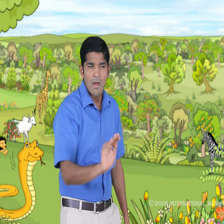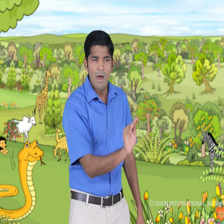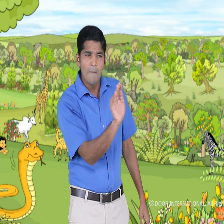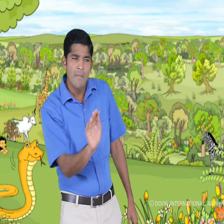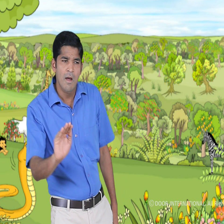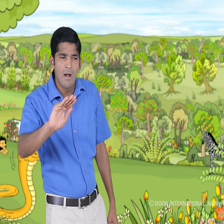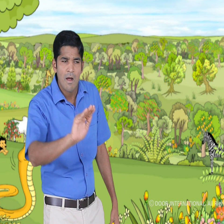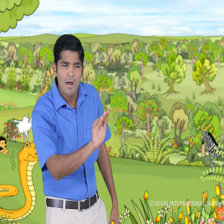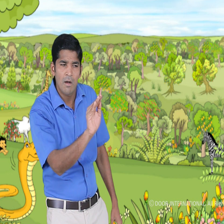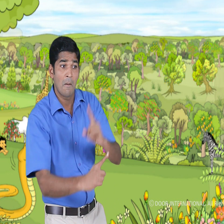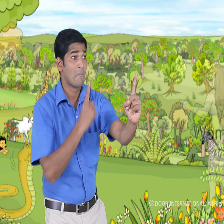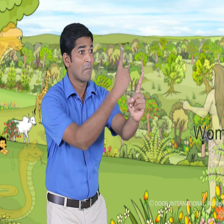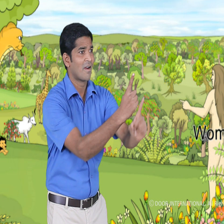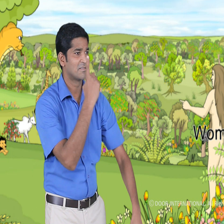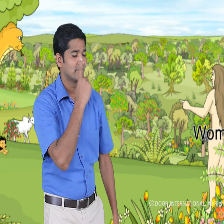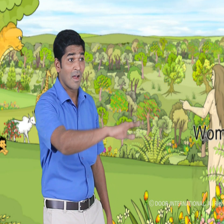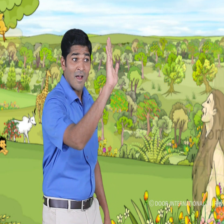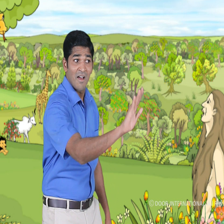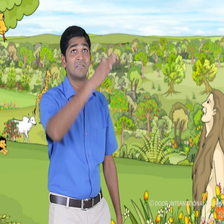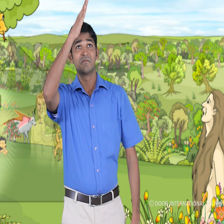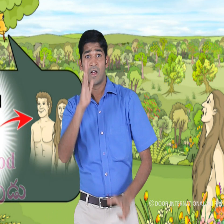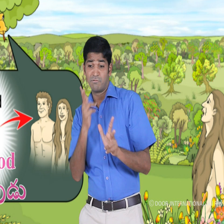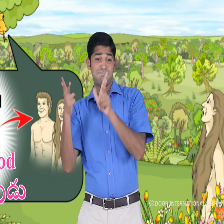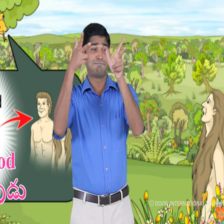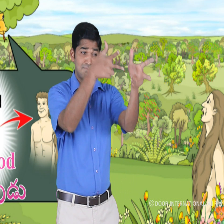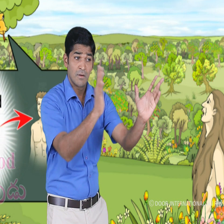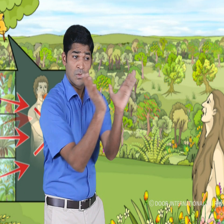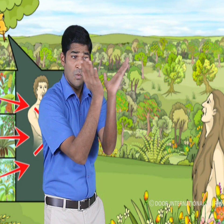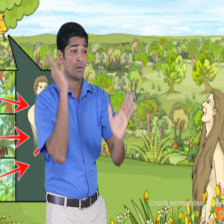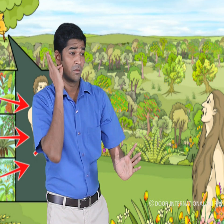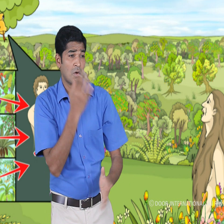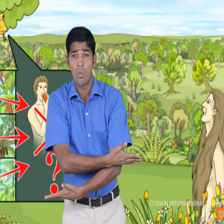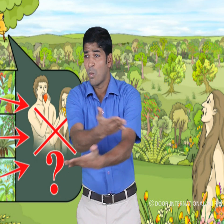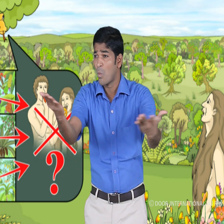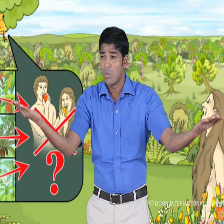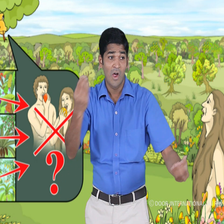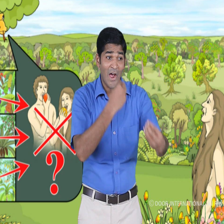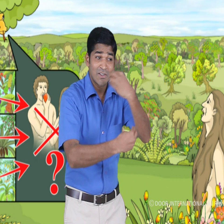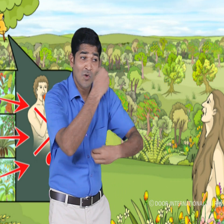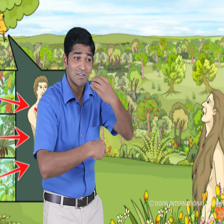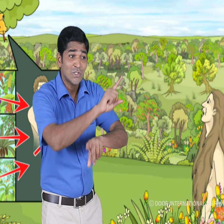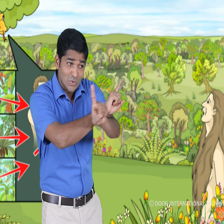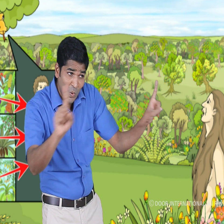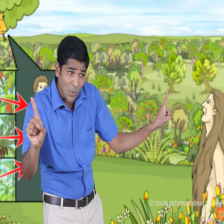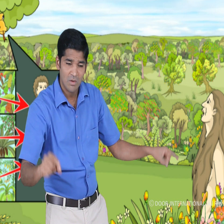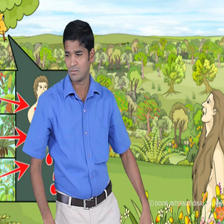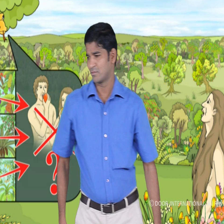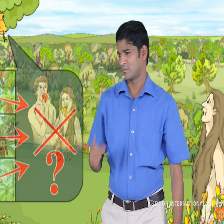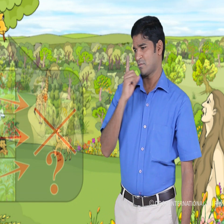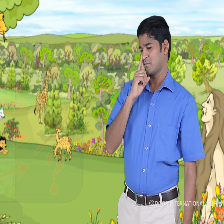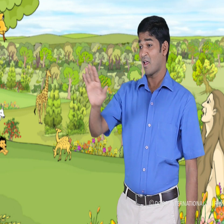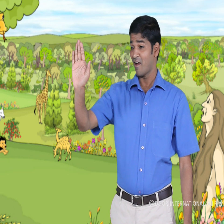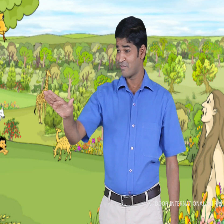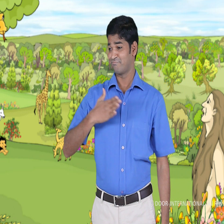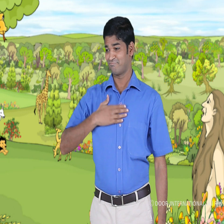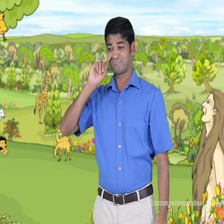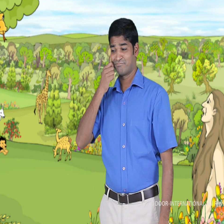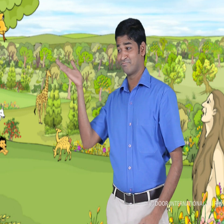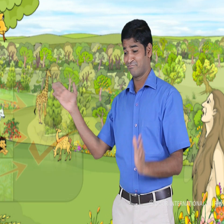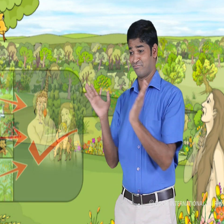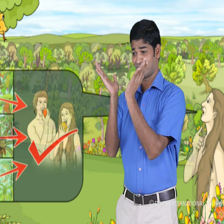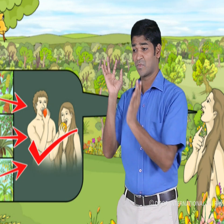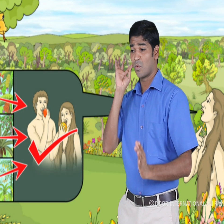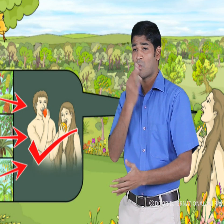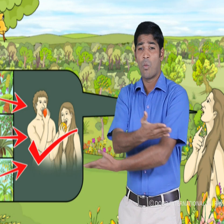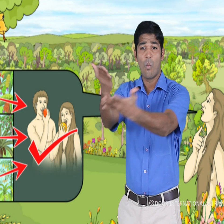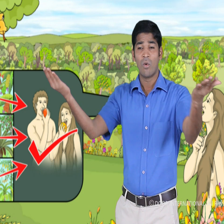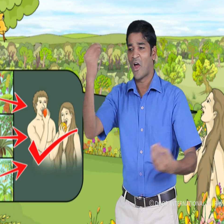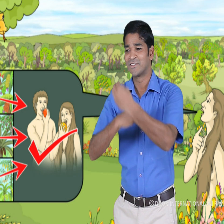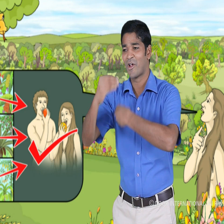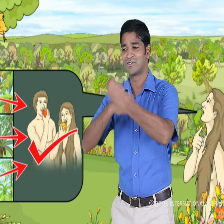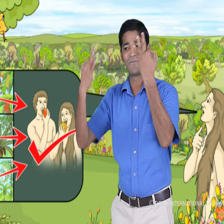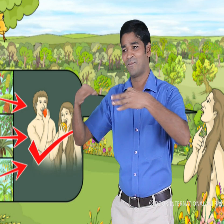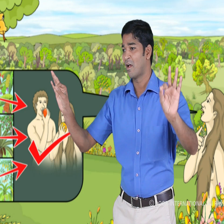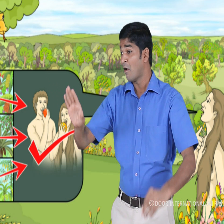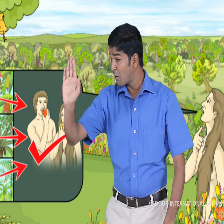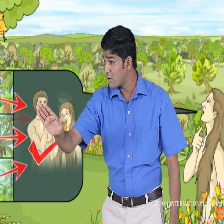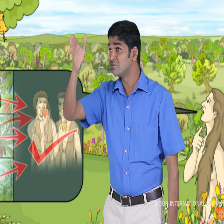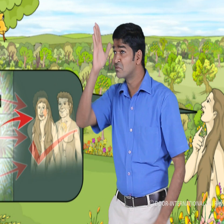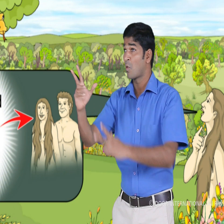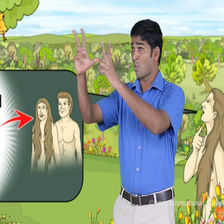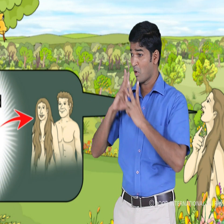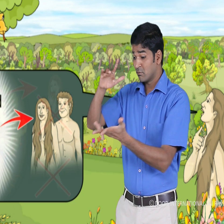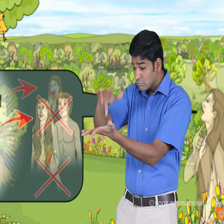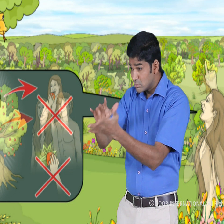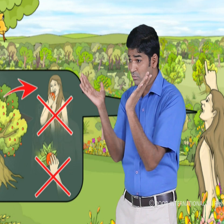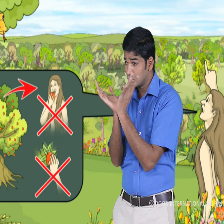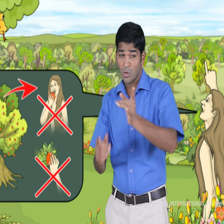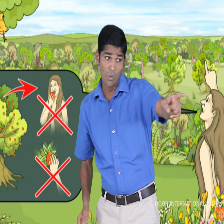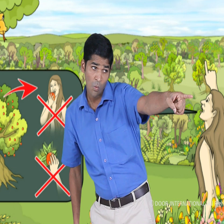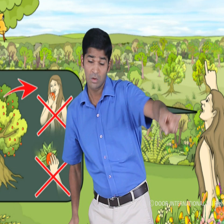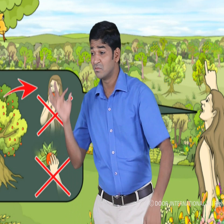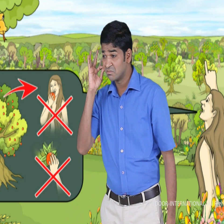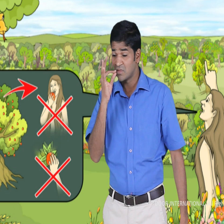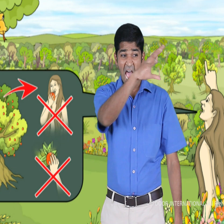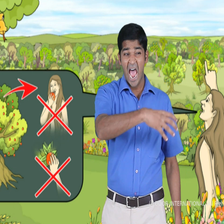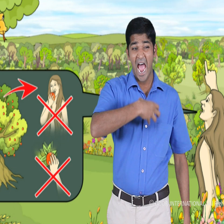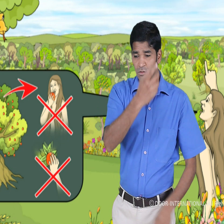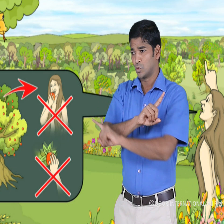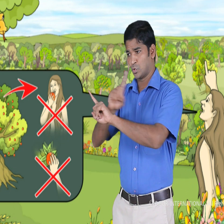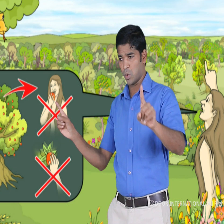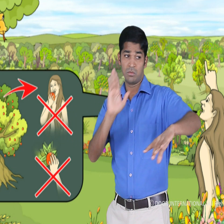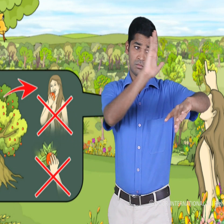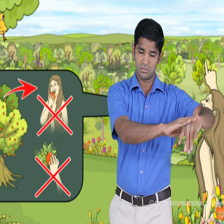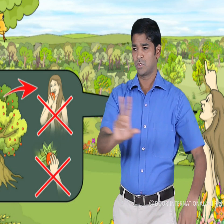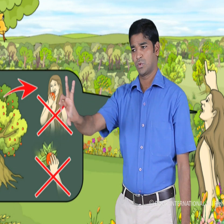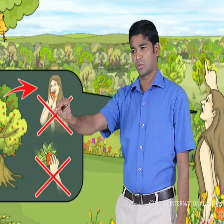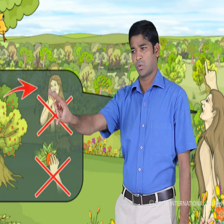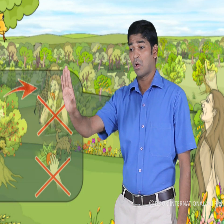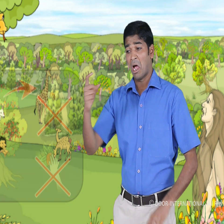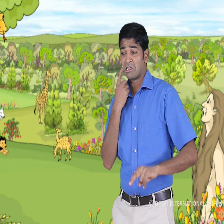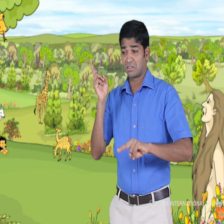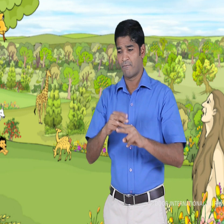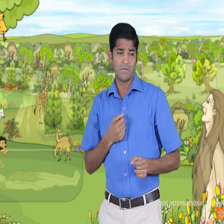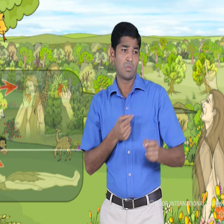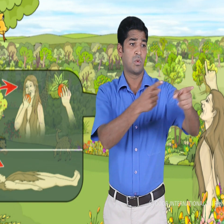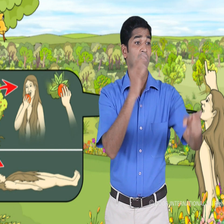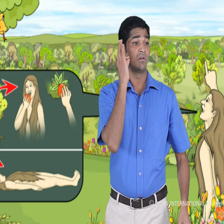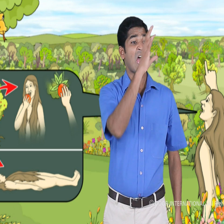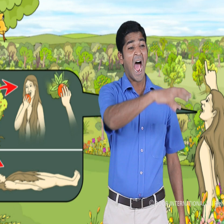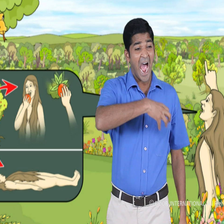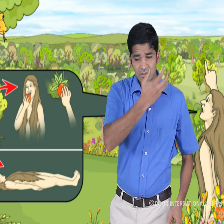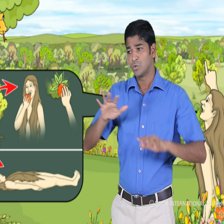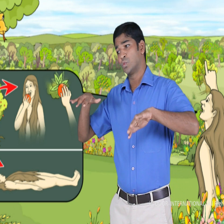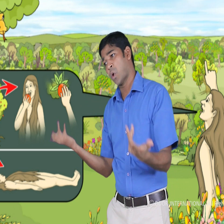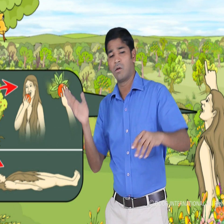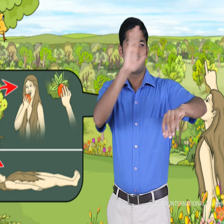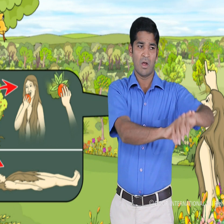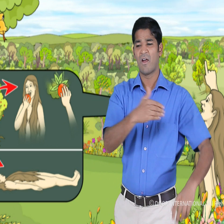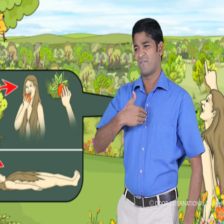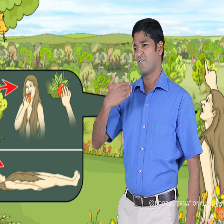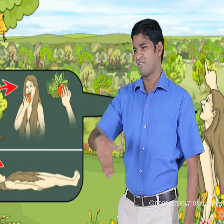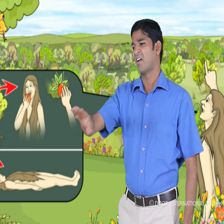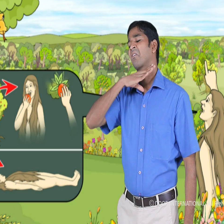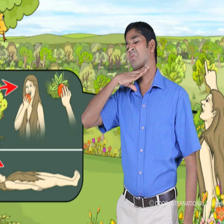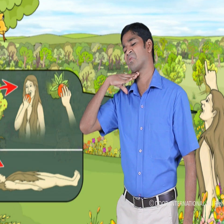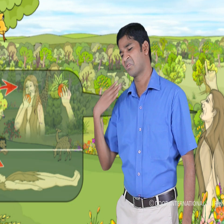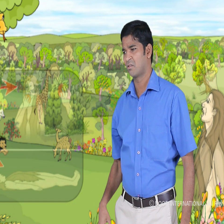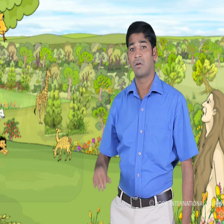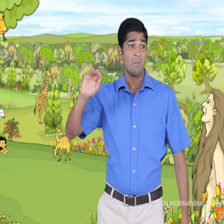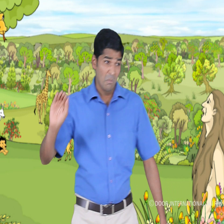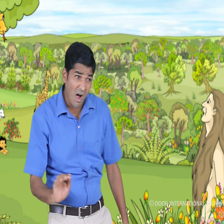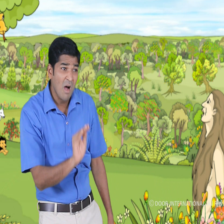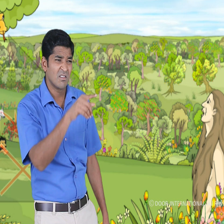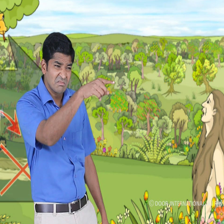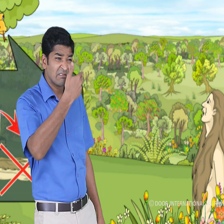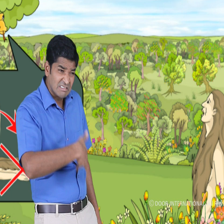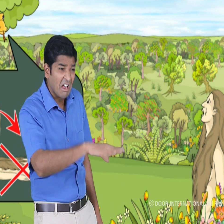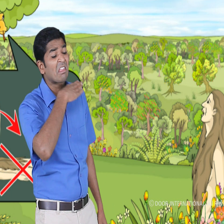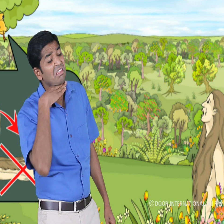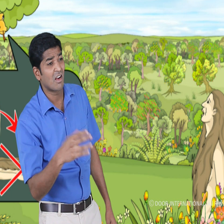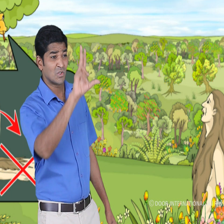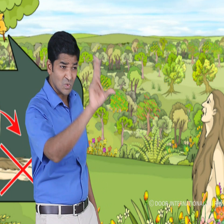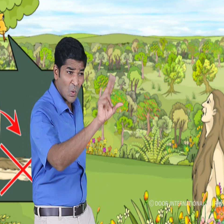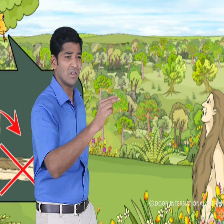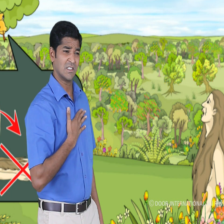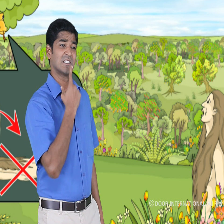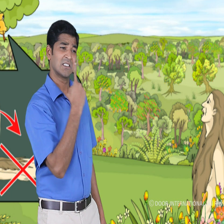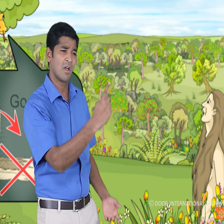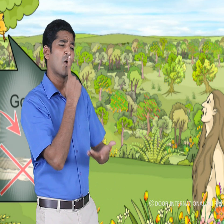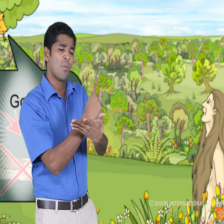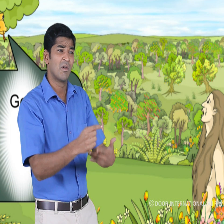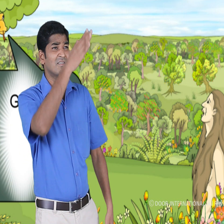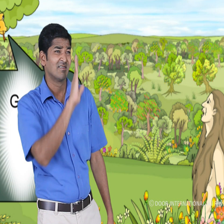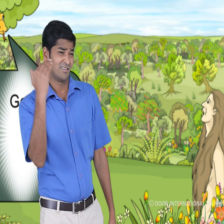And he said to the woman, “Did God really say, ‘You must not eat from any tree in the garden?’” The woman answered the serpent, “We may eat the fruit of the trees of the garden, but about the fruit of the tree in the middle of the garden, God has said, ‘You must not eat of it or touch it, or you will die.’” “You will not surely die,” the serpent told her.